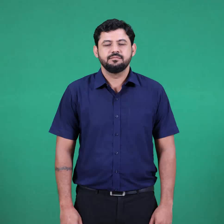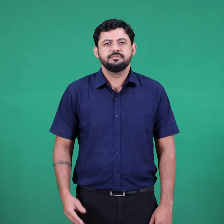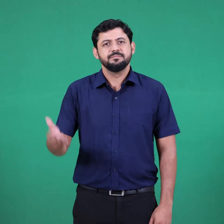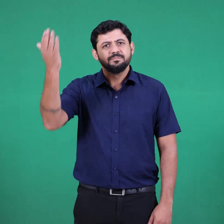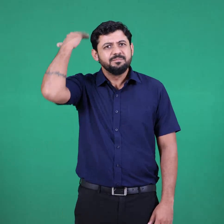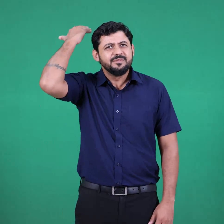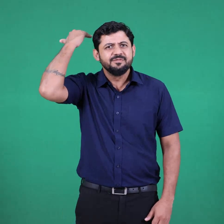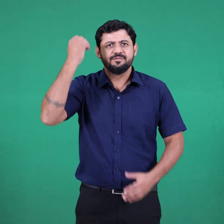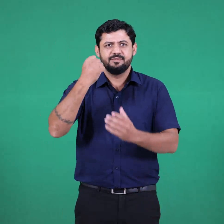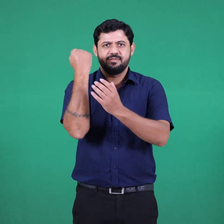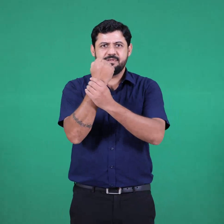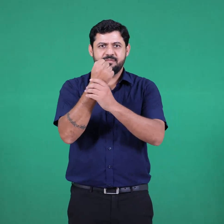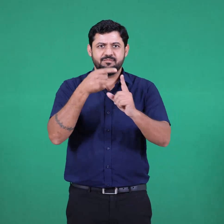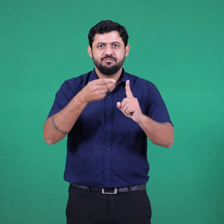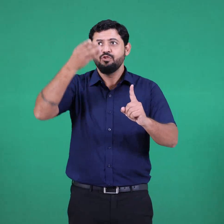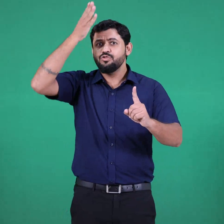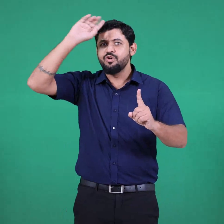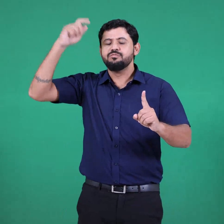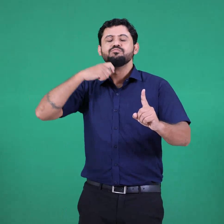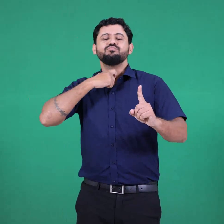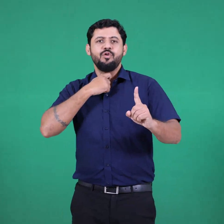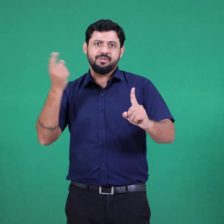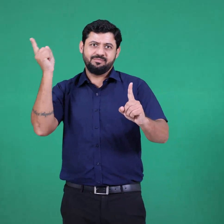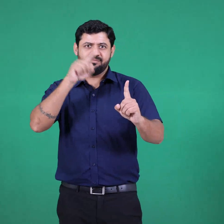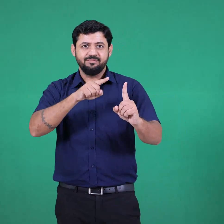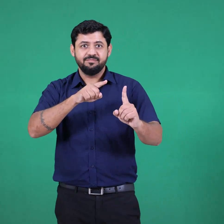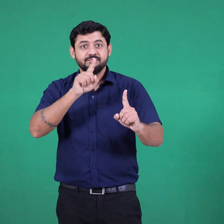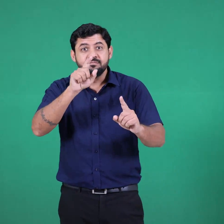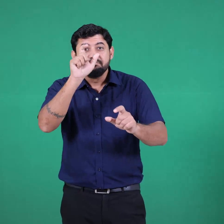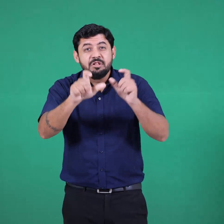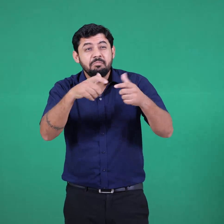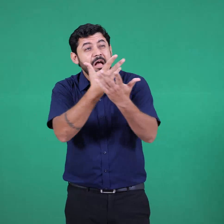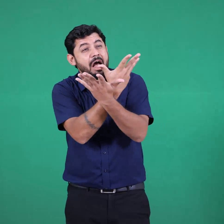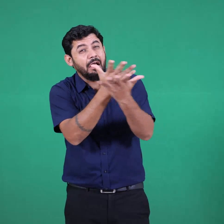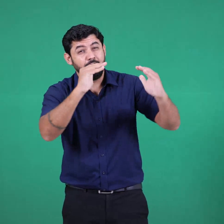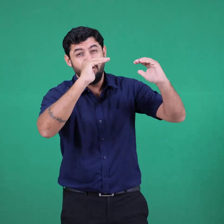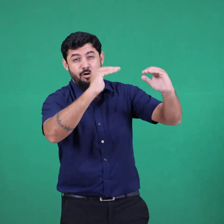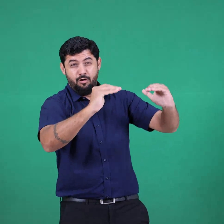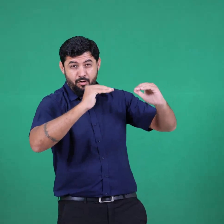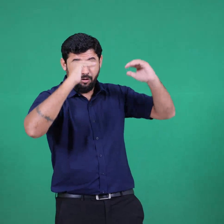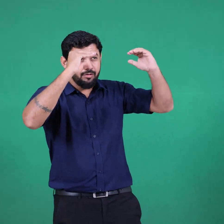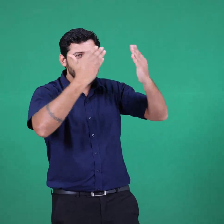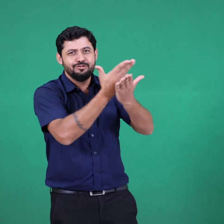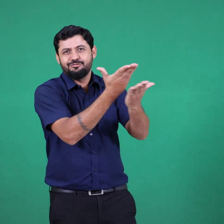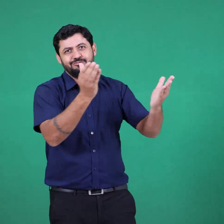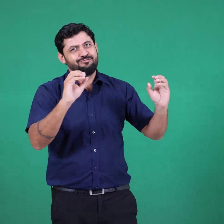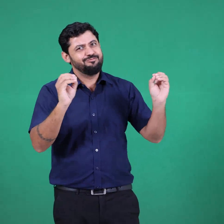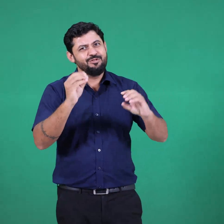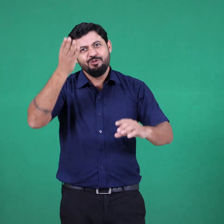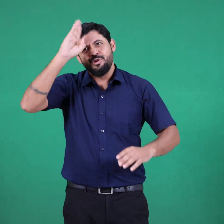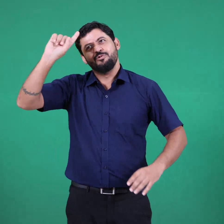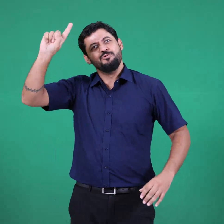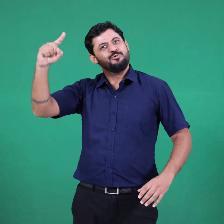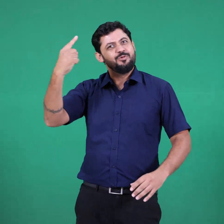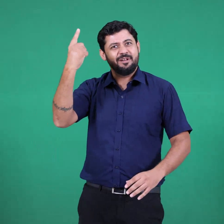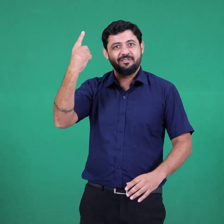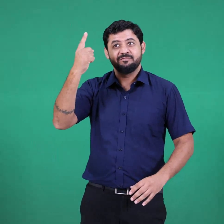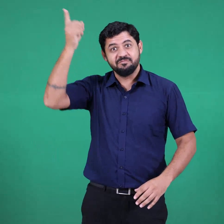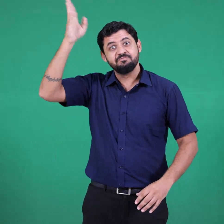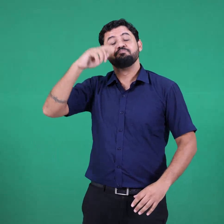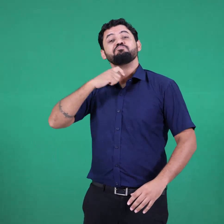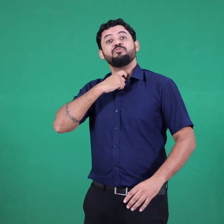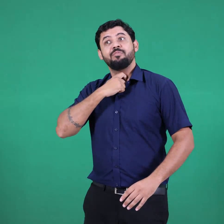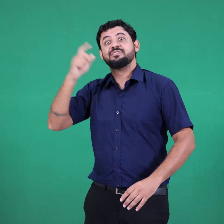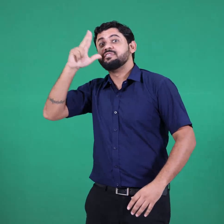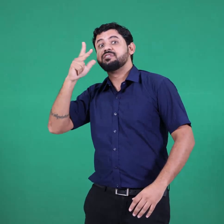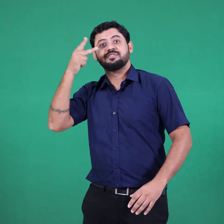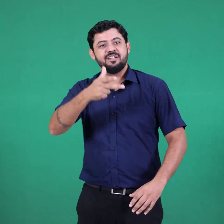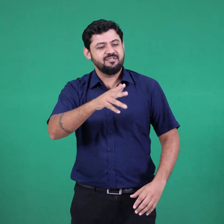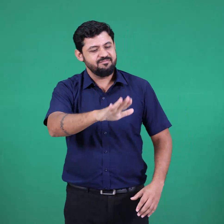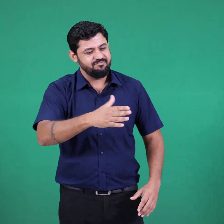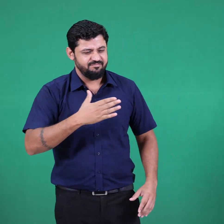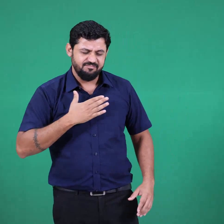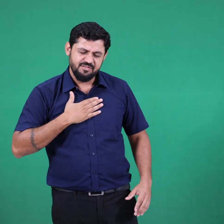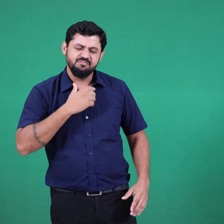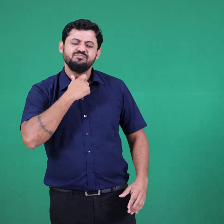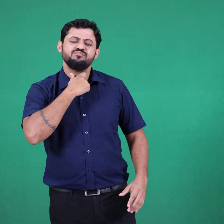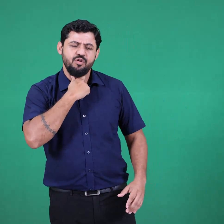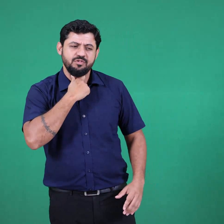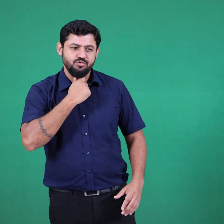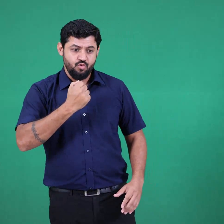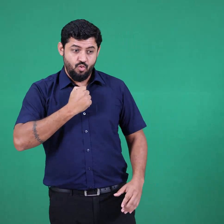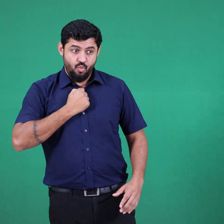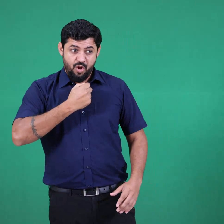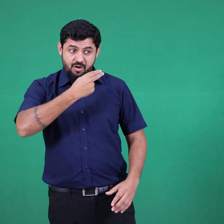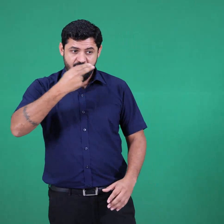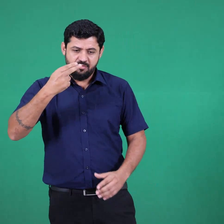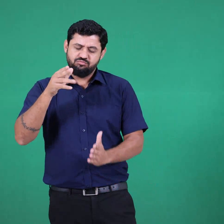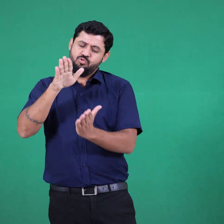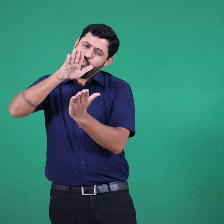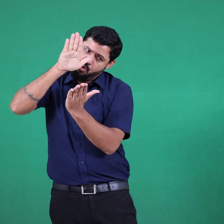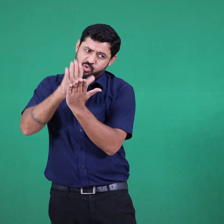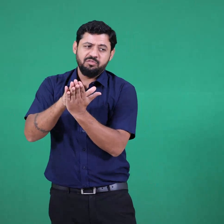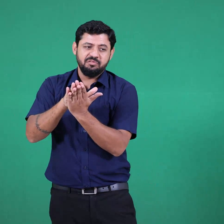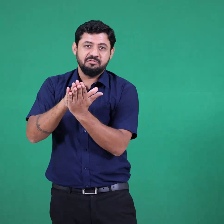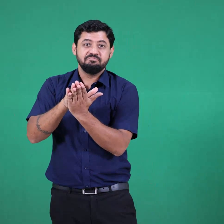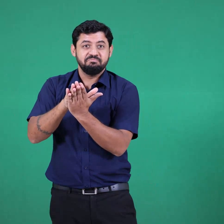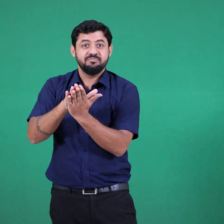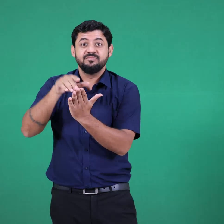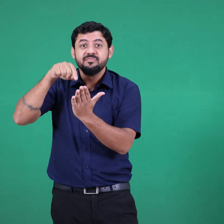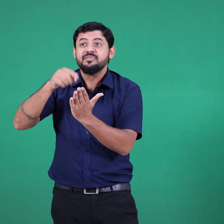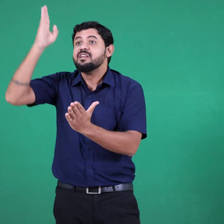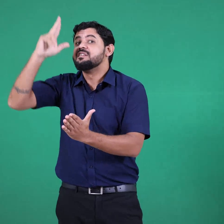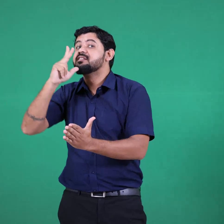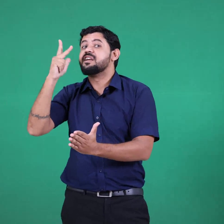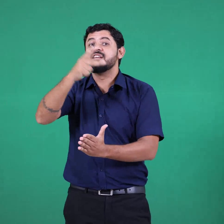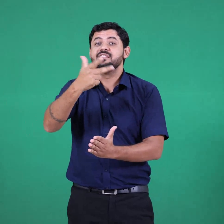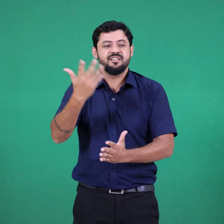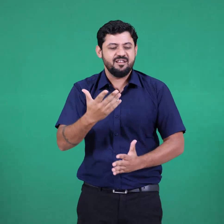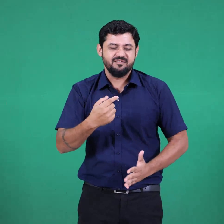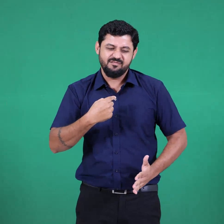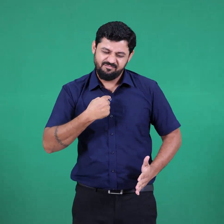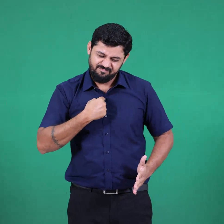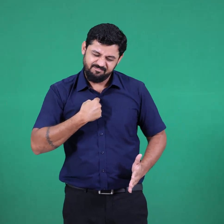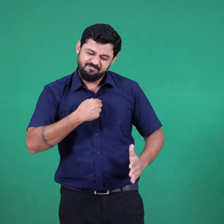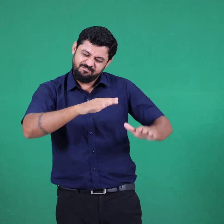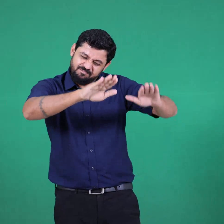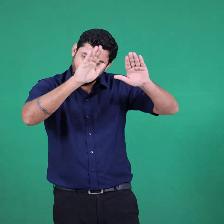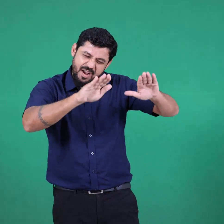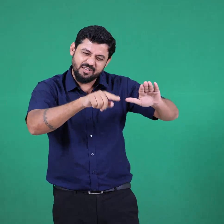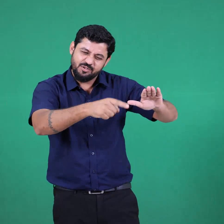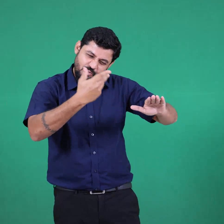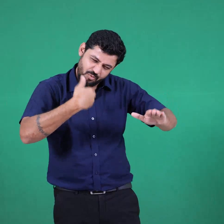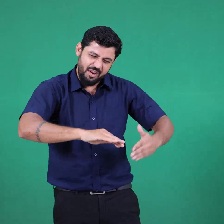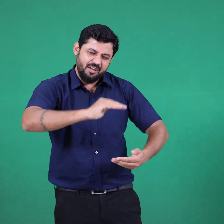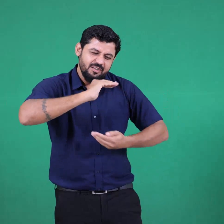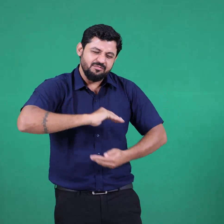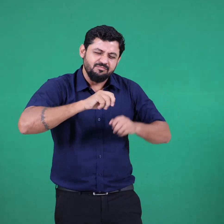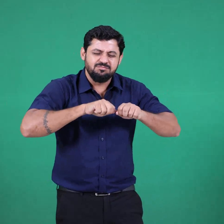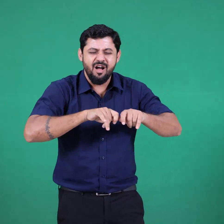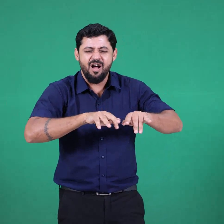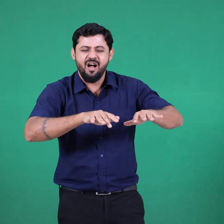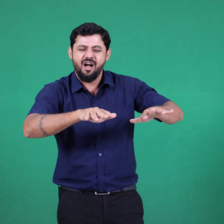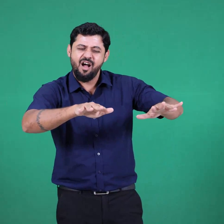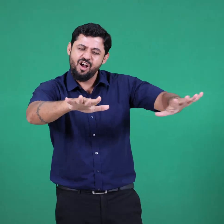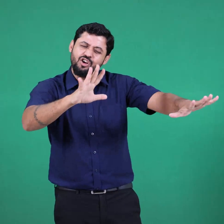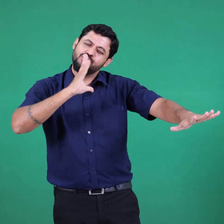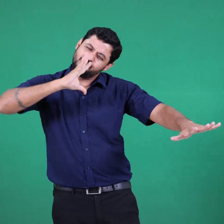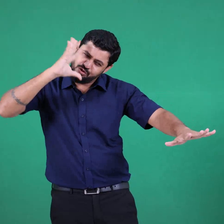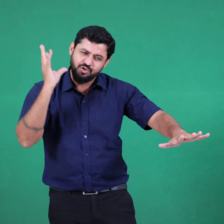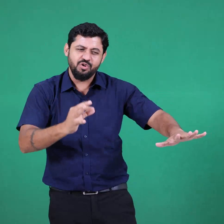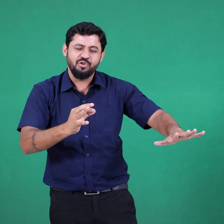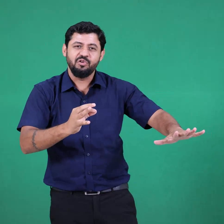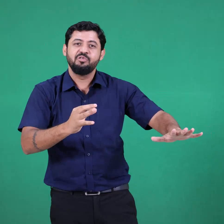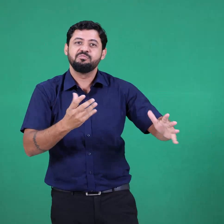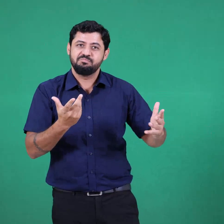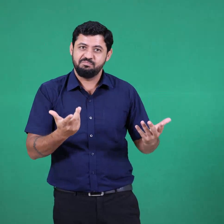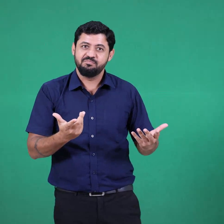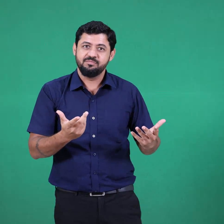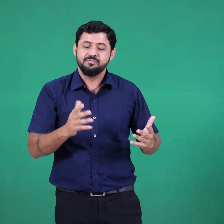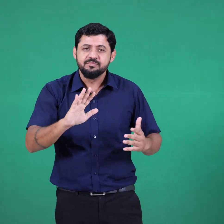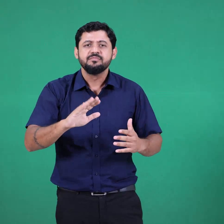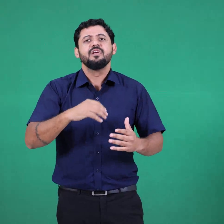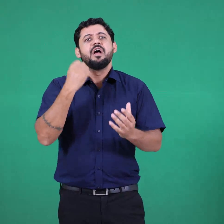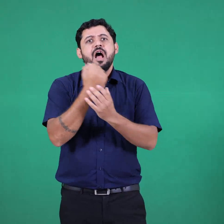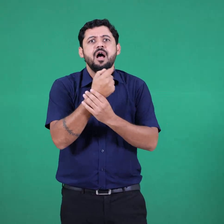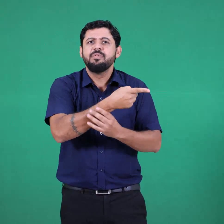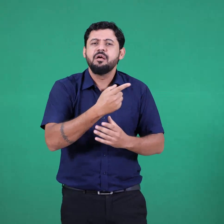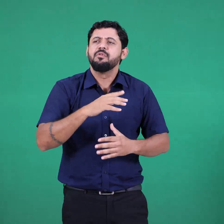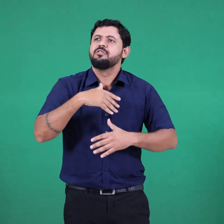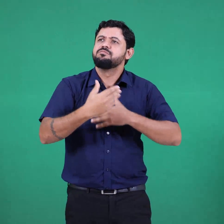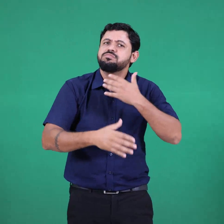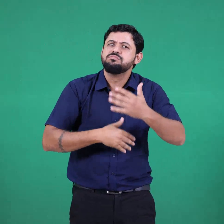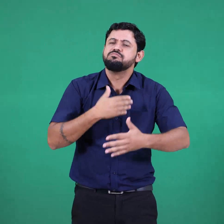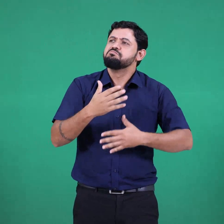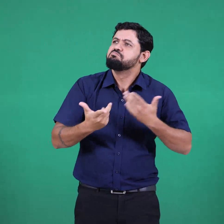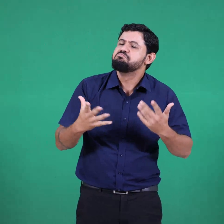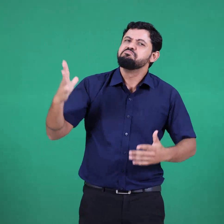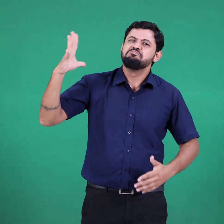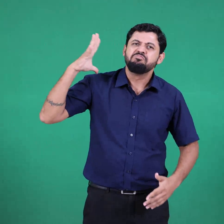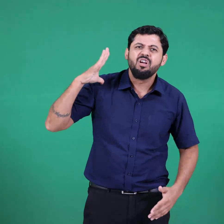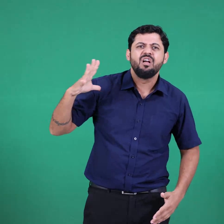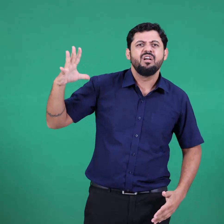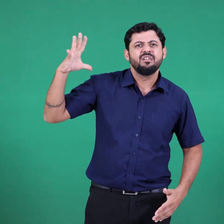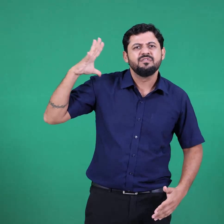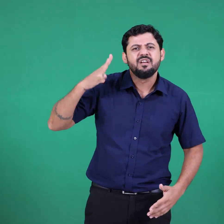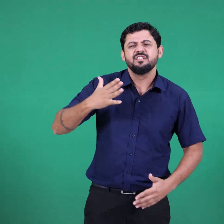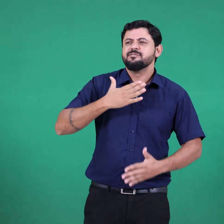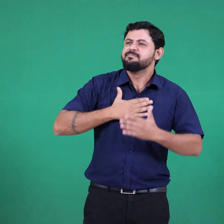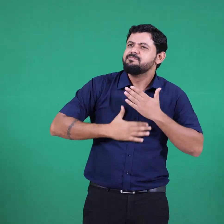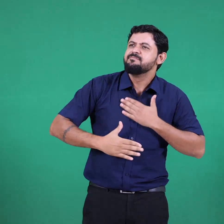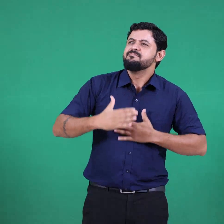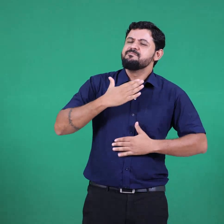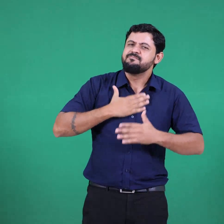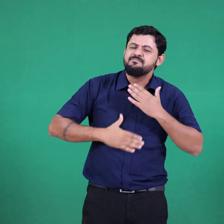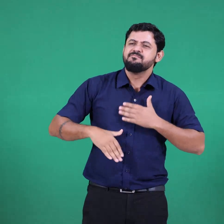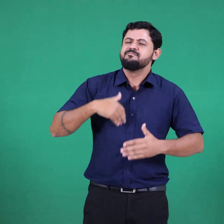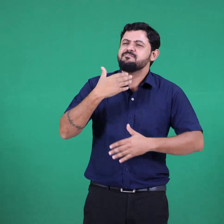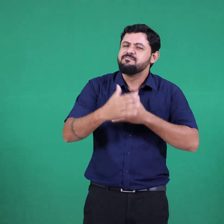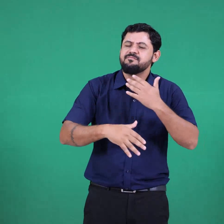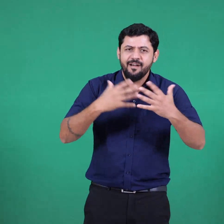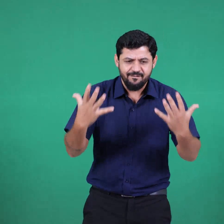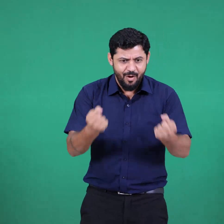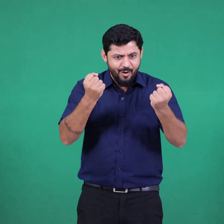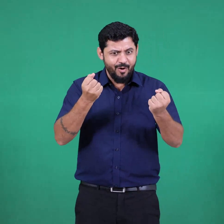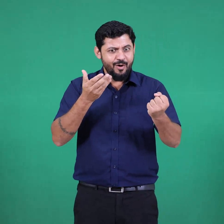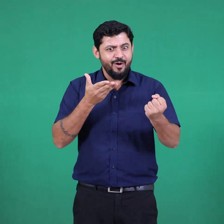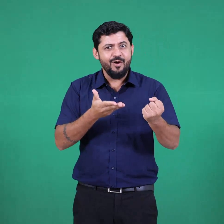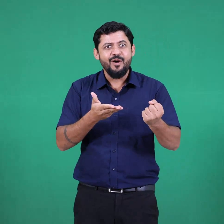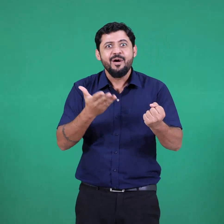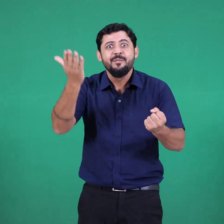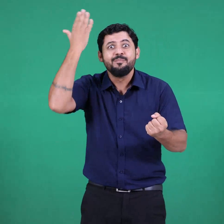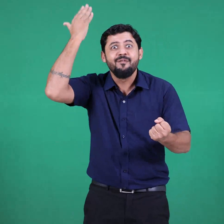When God made His promise to Abraham, since He had no one greater to swear by, He swore by Himself, saying, "I will surely bless you and multiply your descendants."